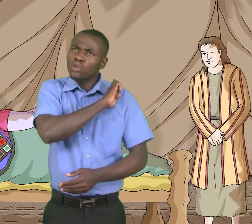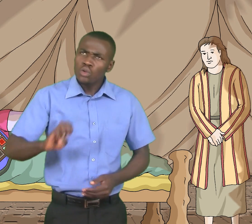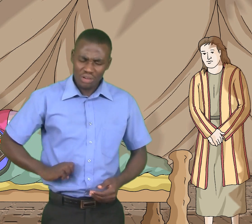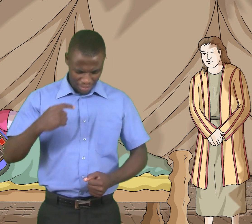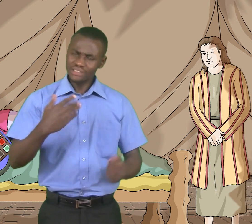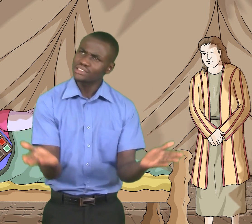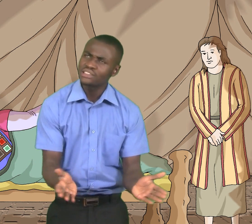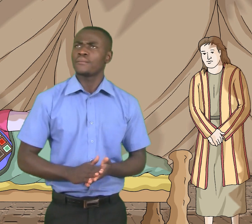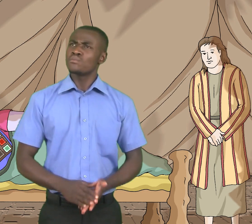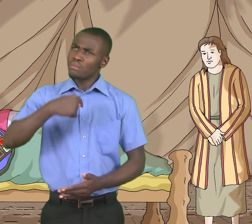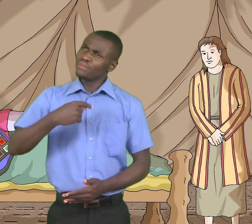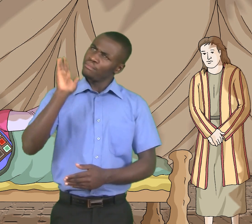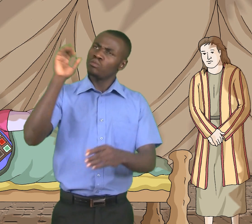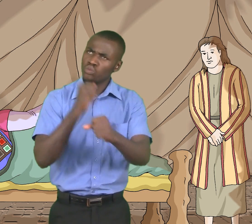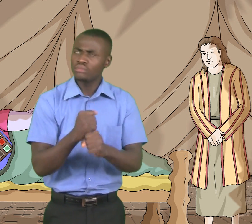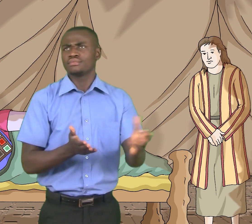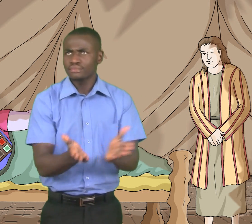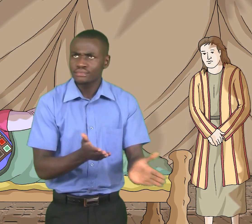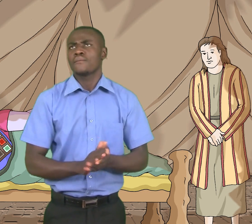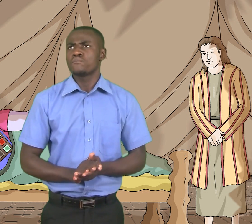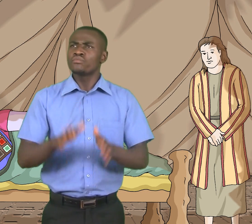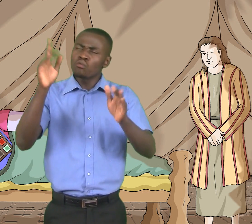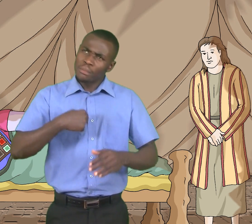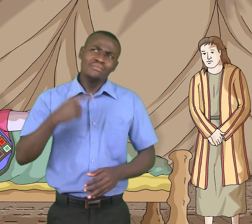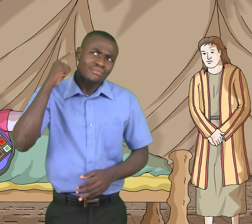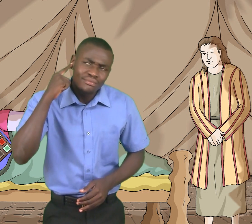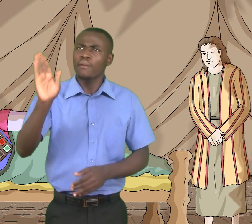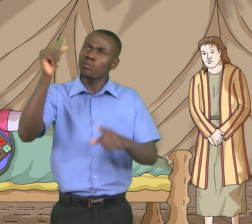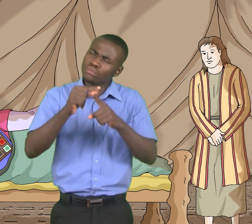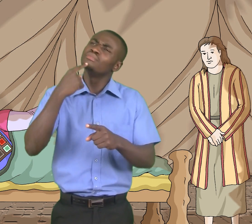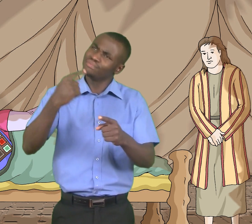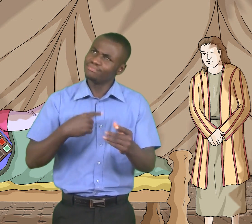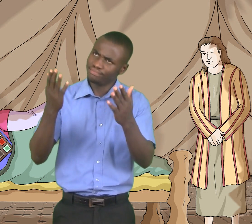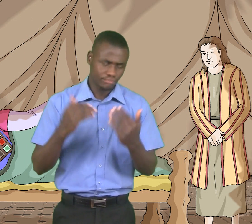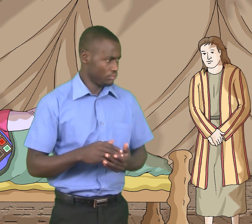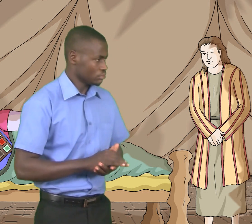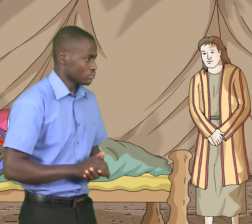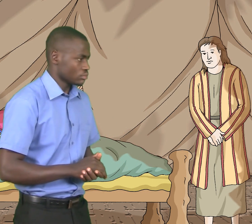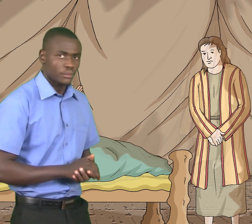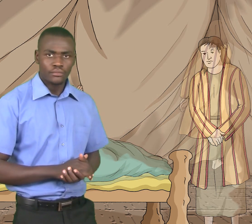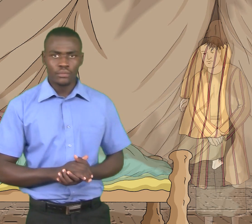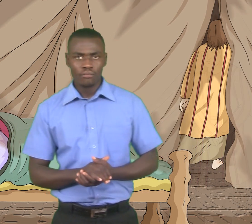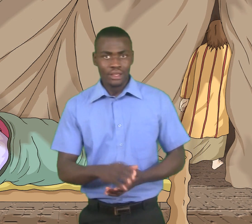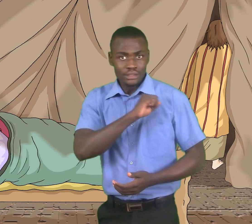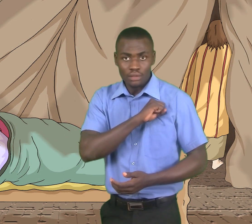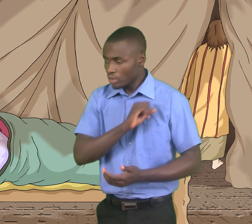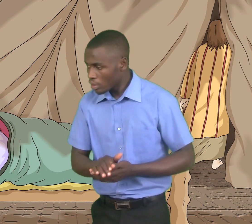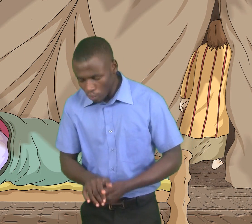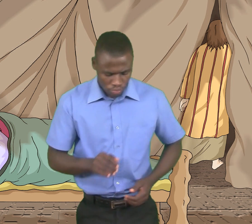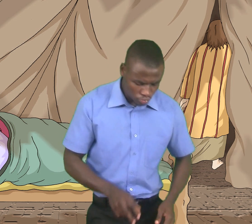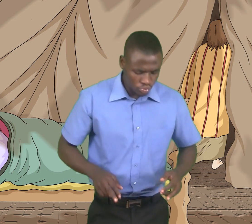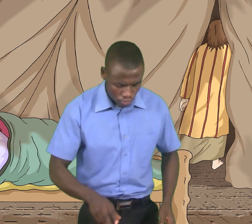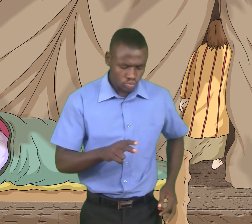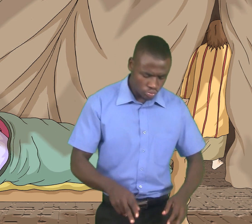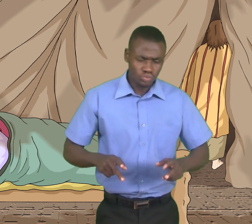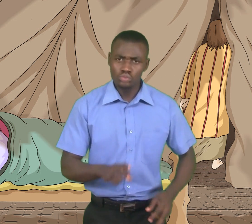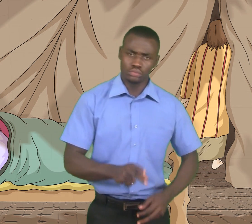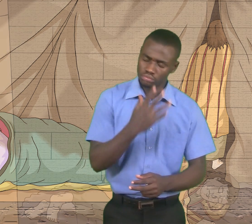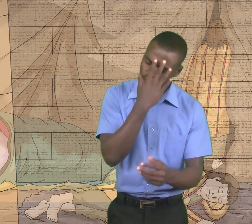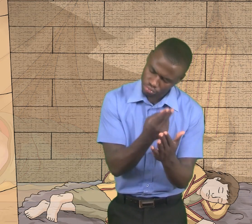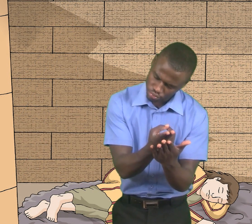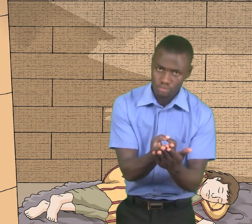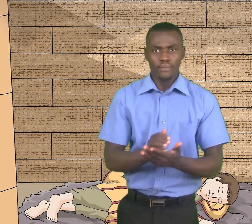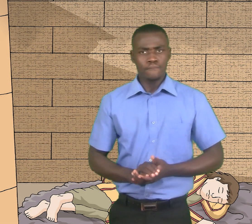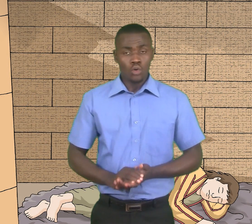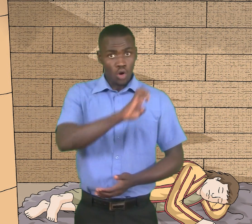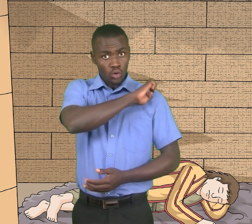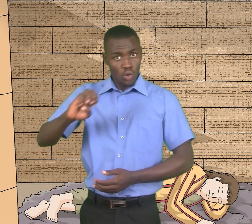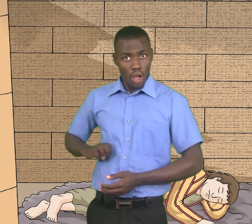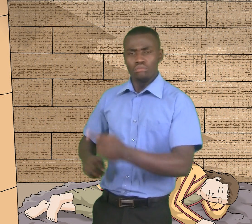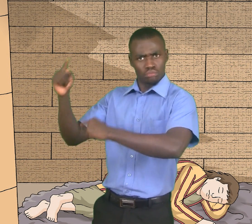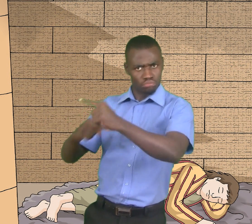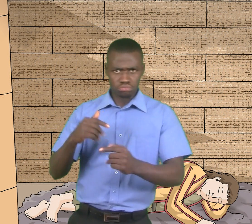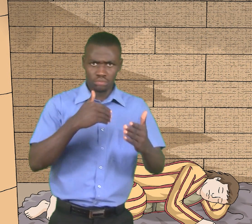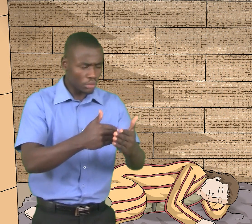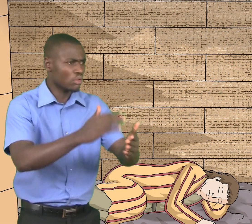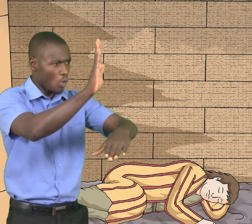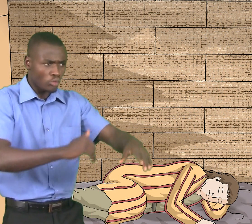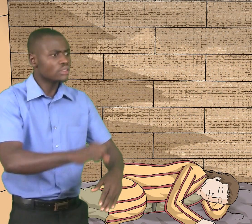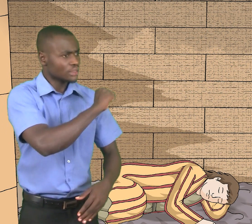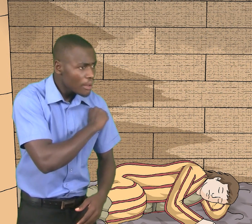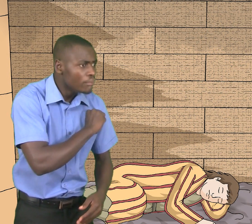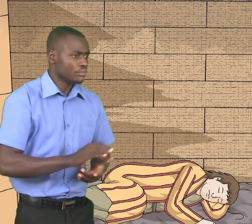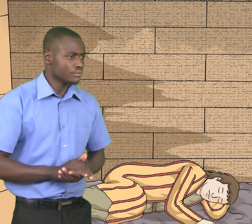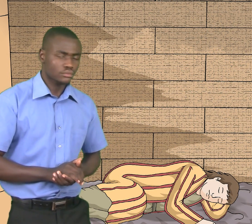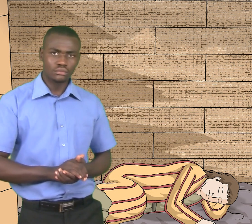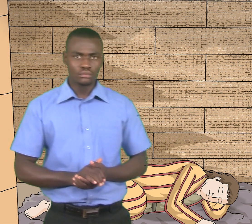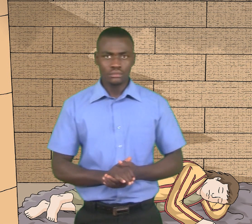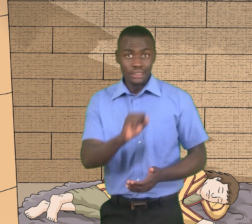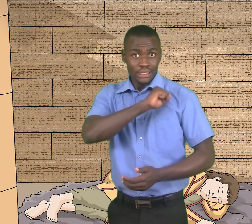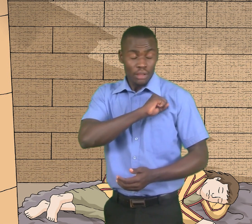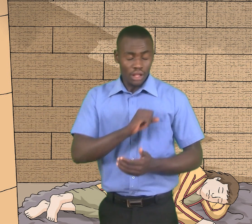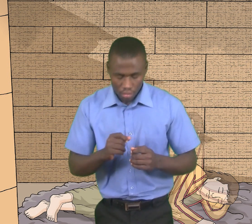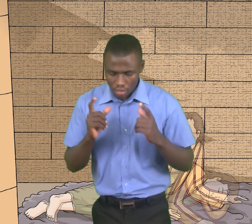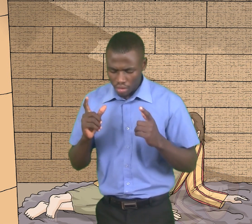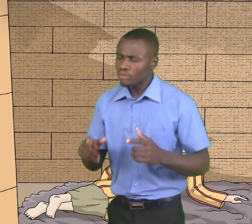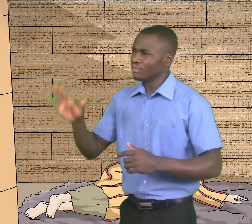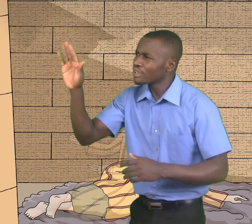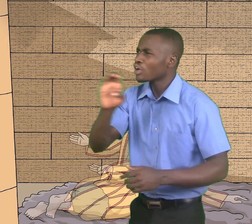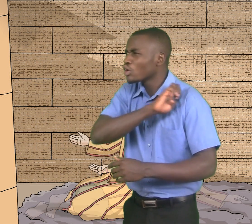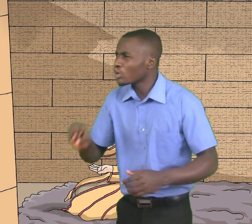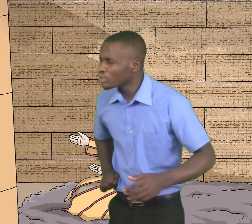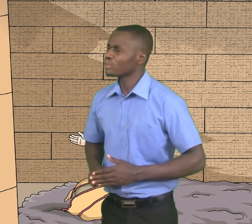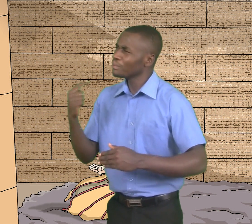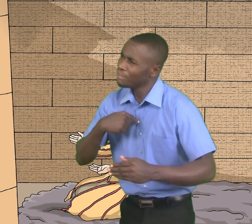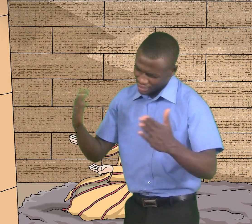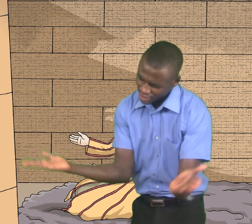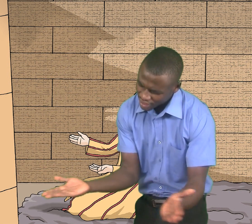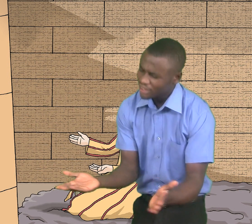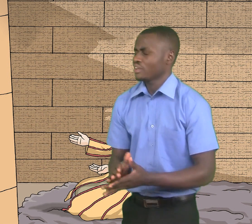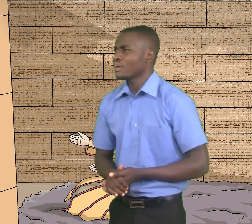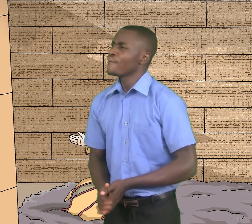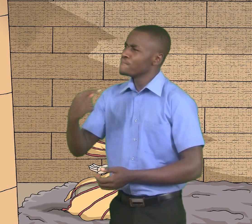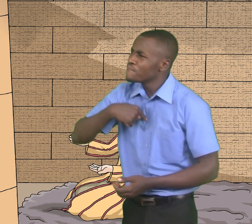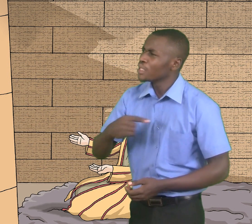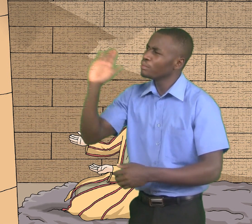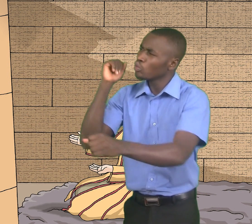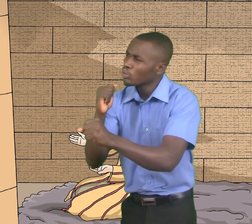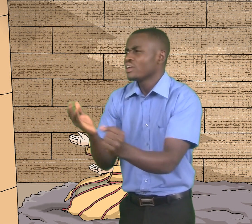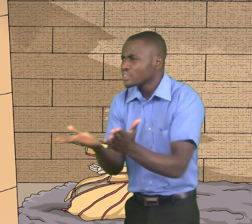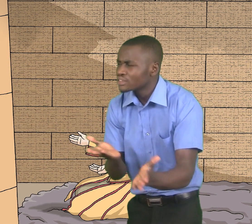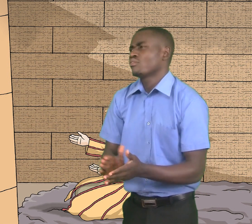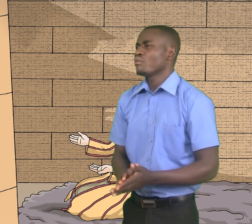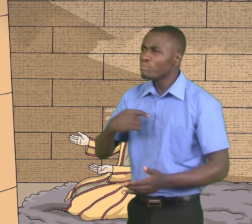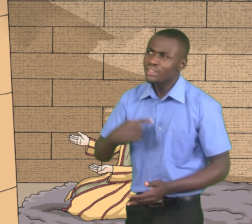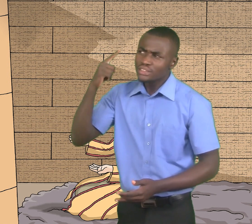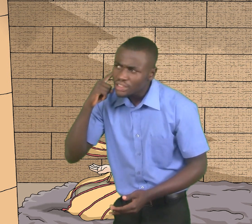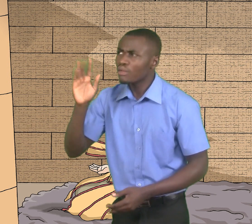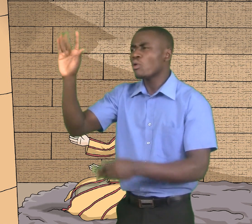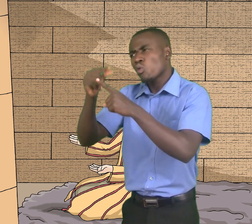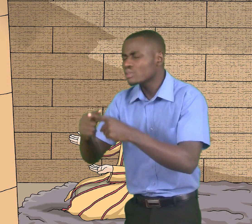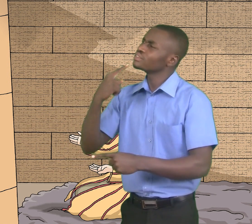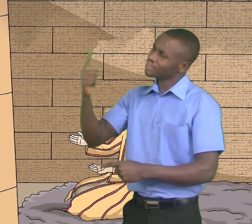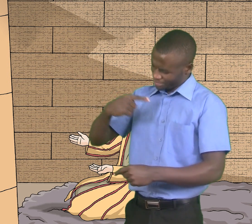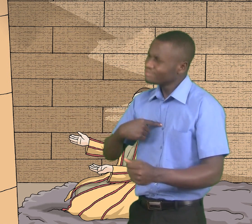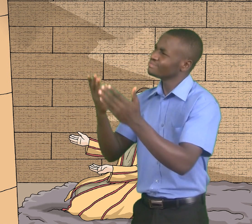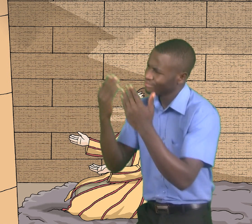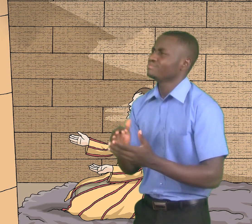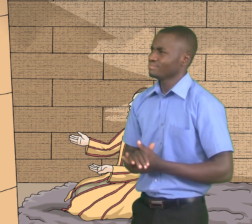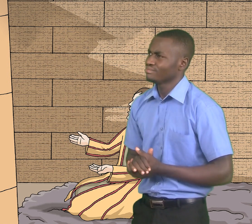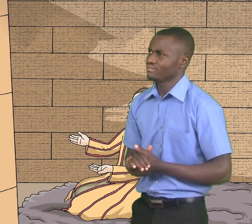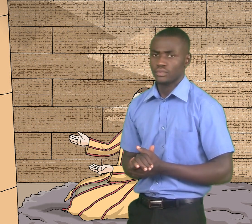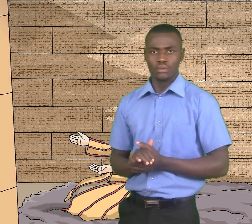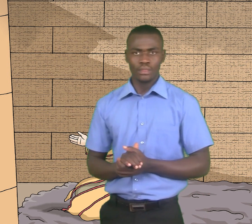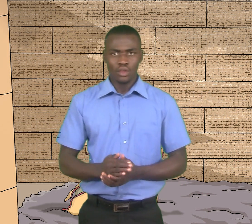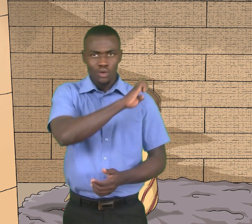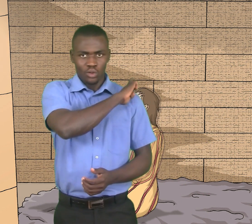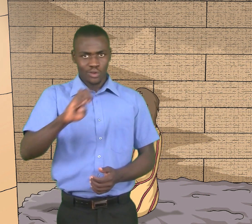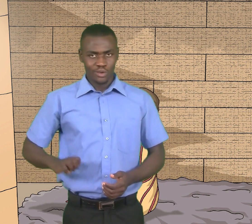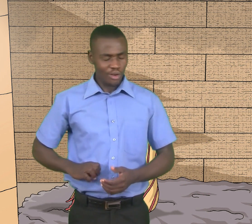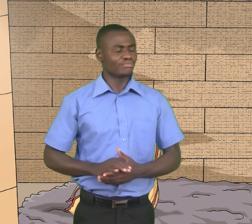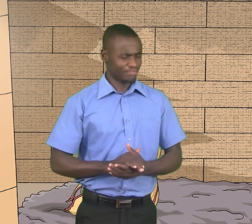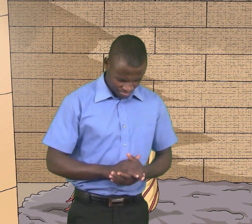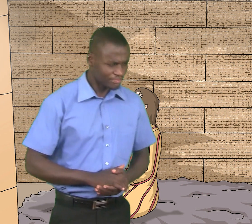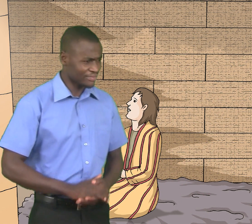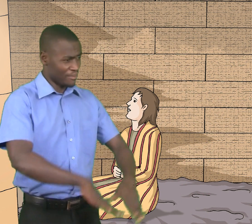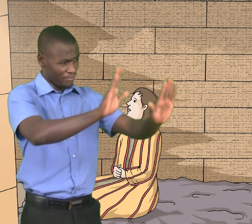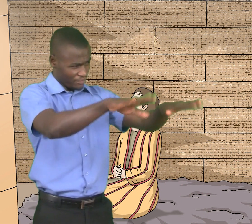“Go and lie down,” he said to Samuel, “and if He calls you, say, ‘Speak, LORD, for Your servant is listening.’” So Samuel went and lay down in his place.